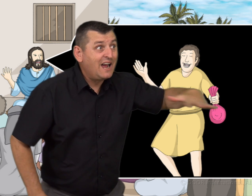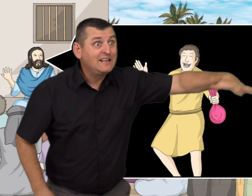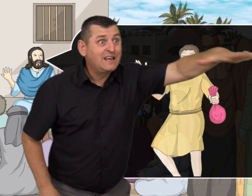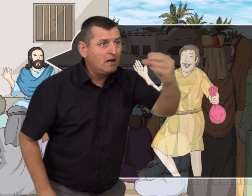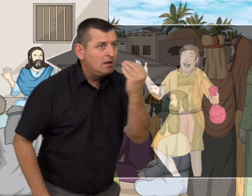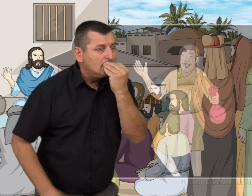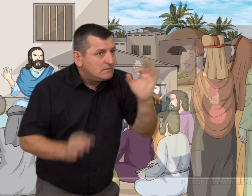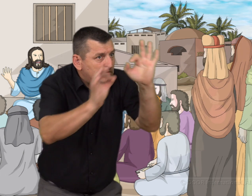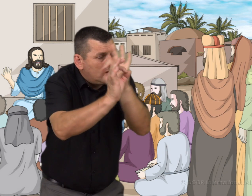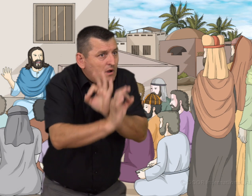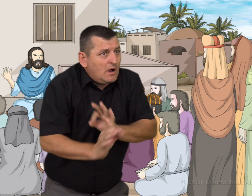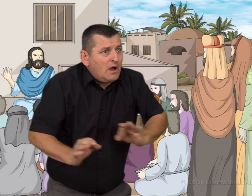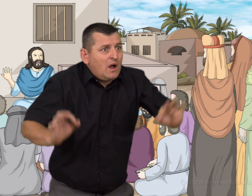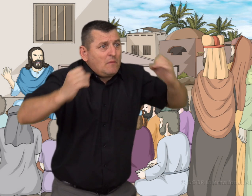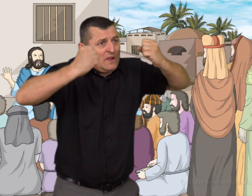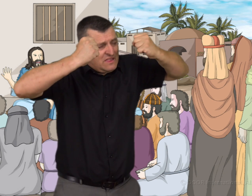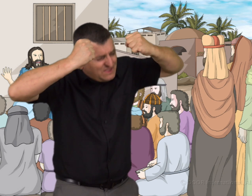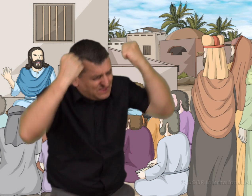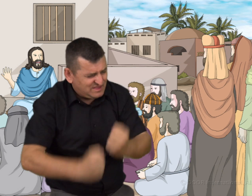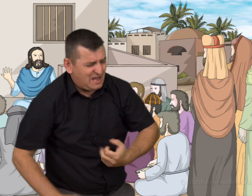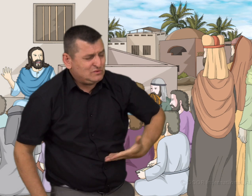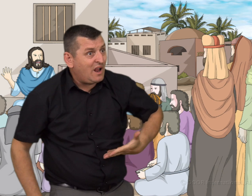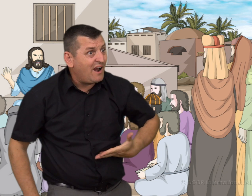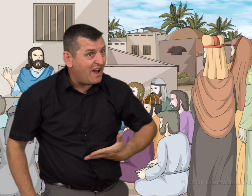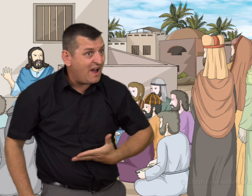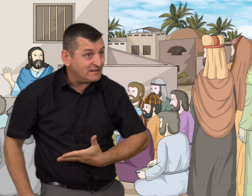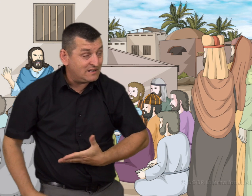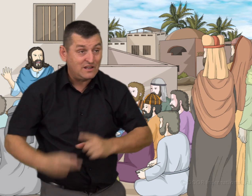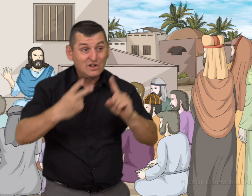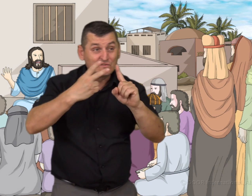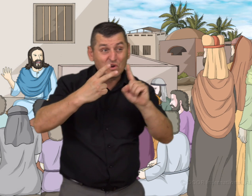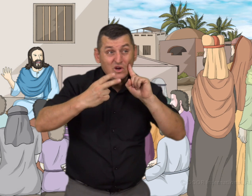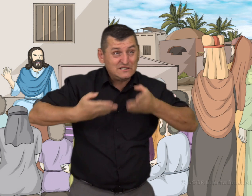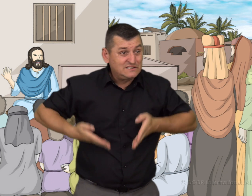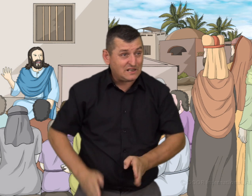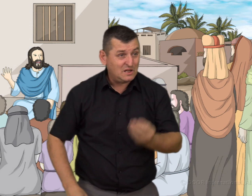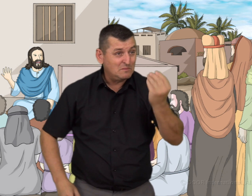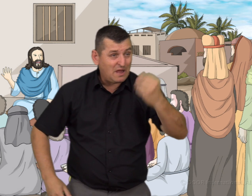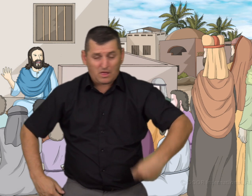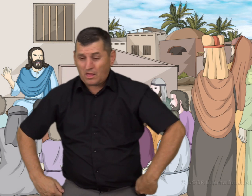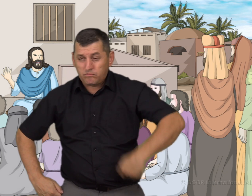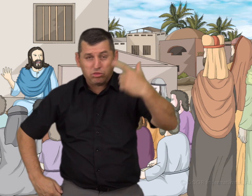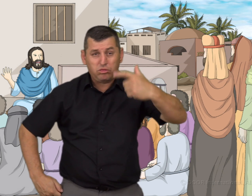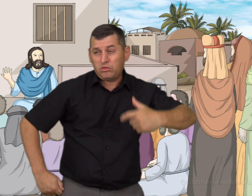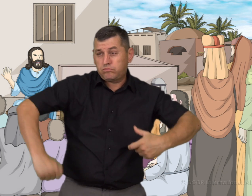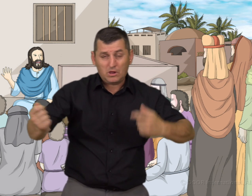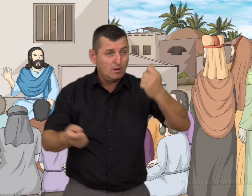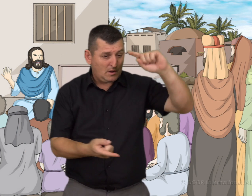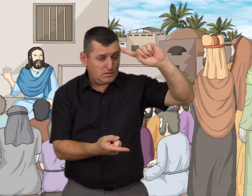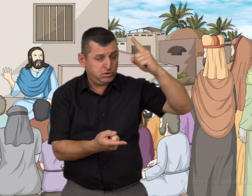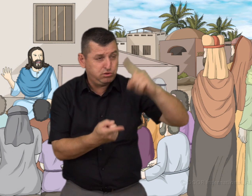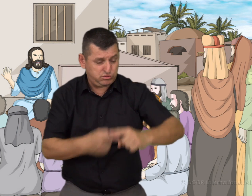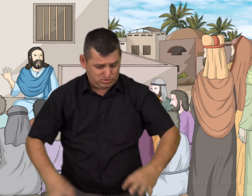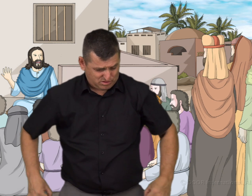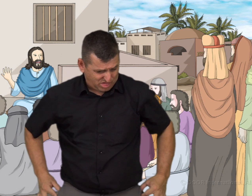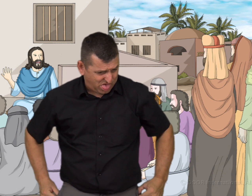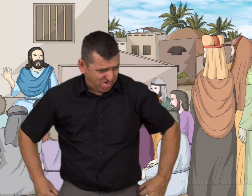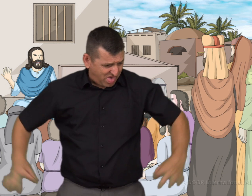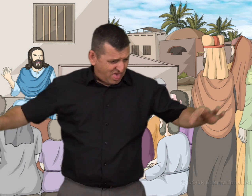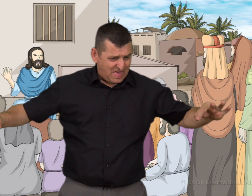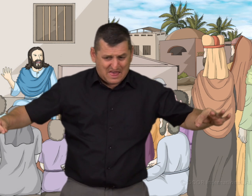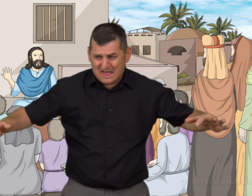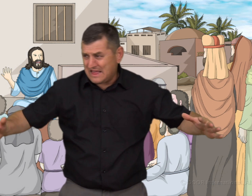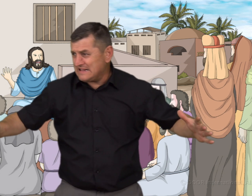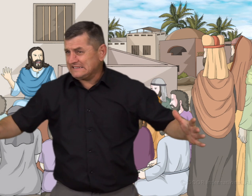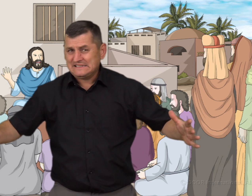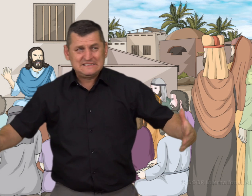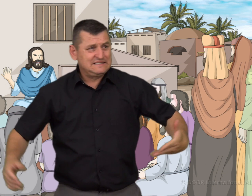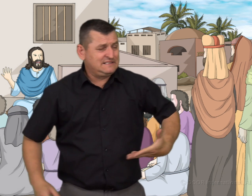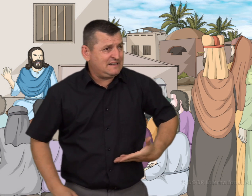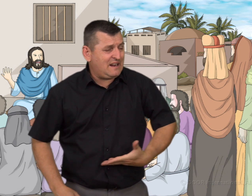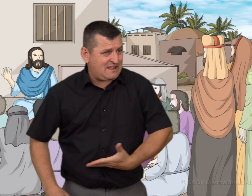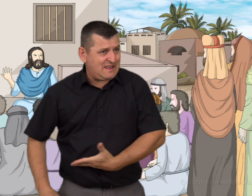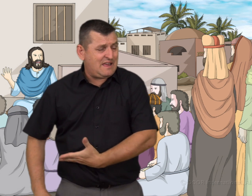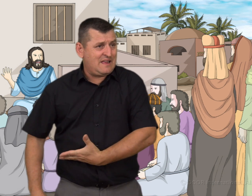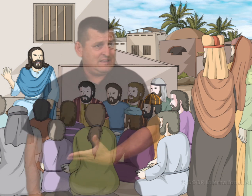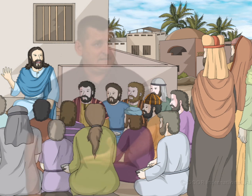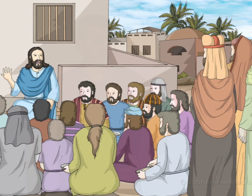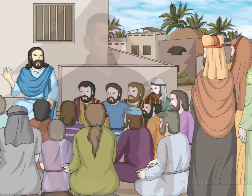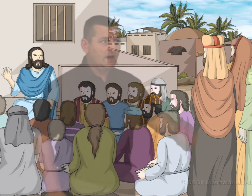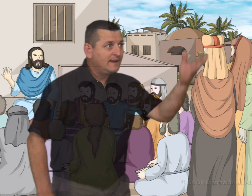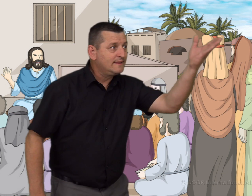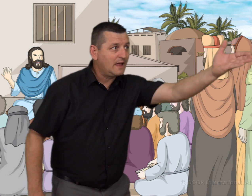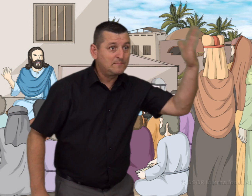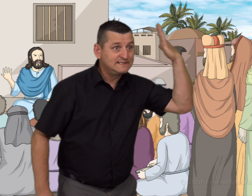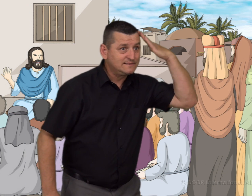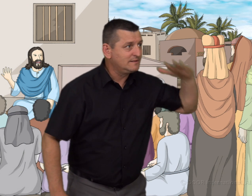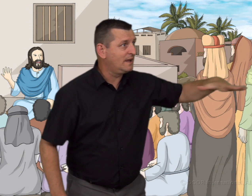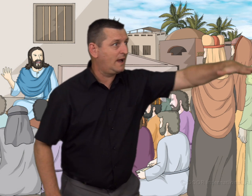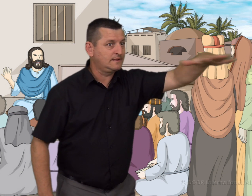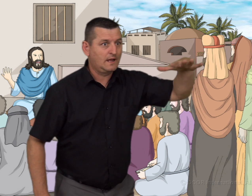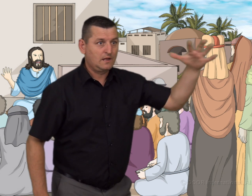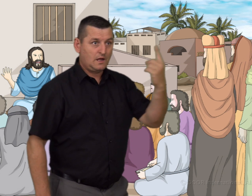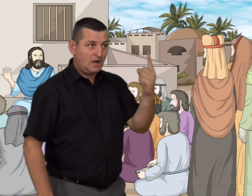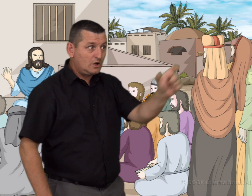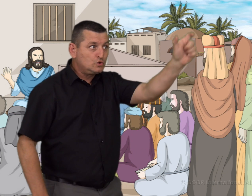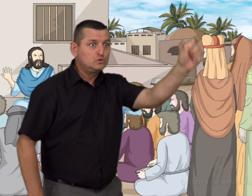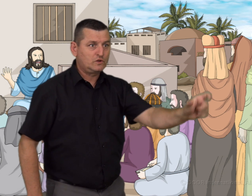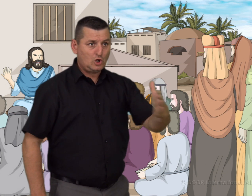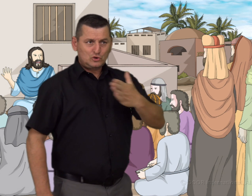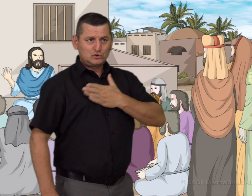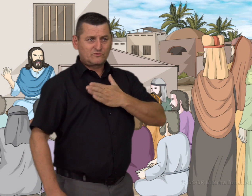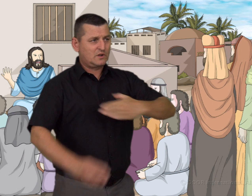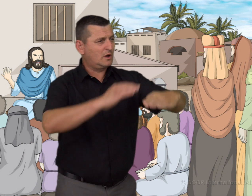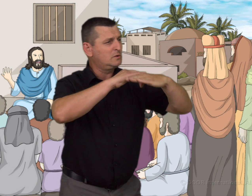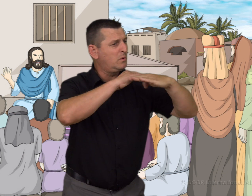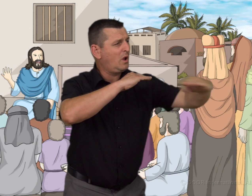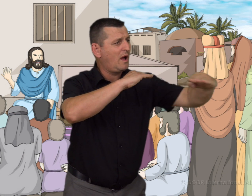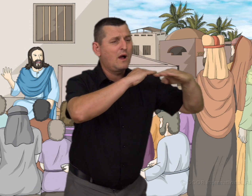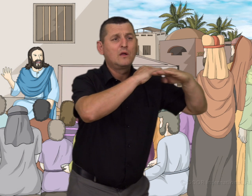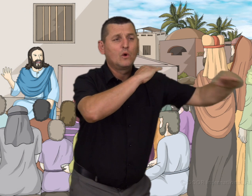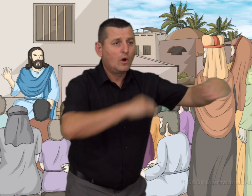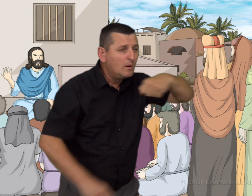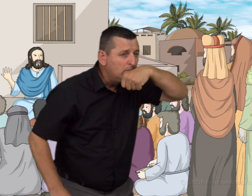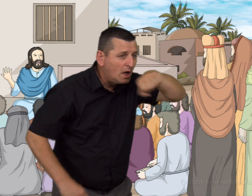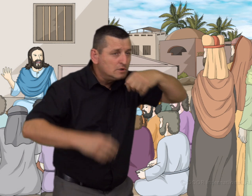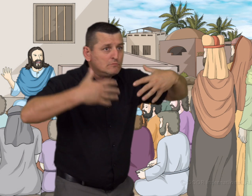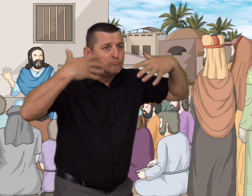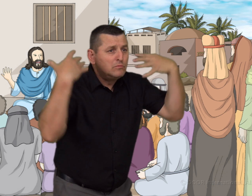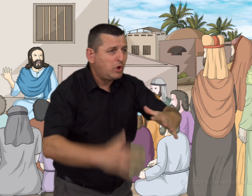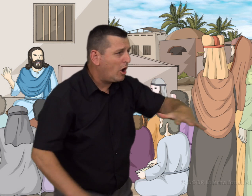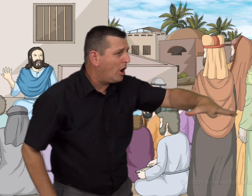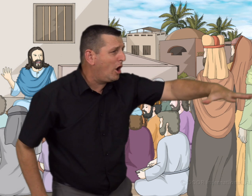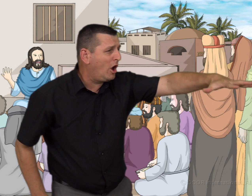After he had spent all he had, a severe famine swept through that country, and he began to be in need.